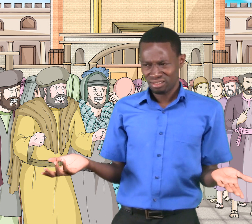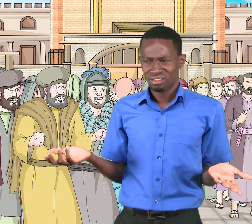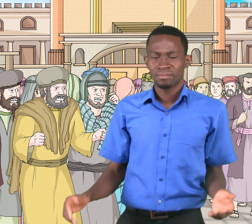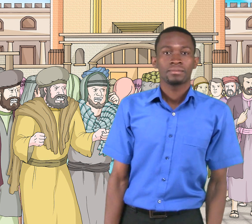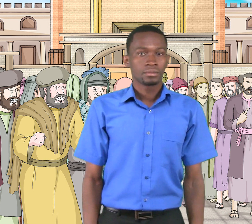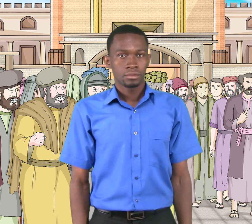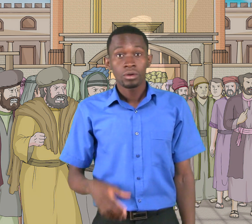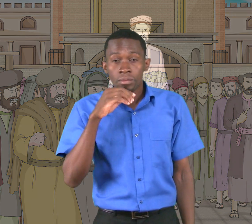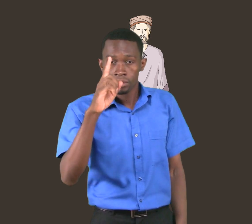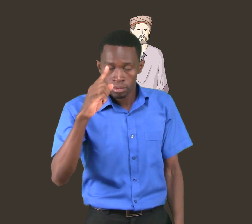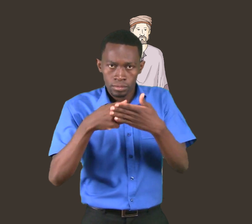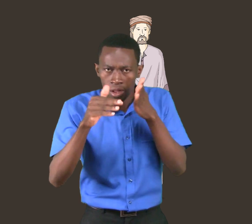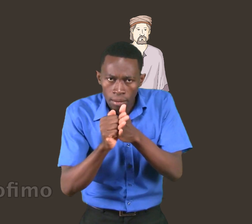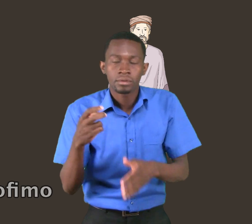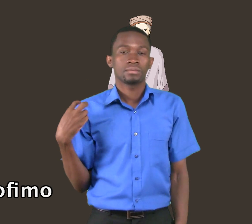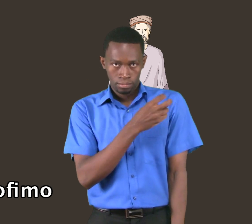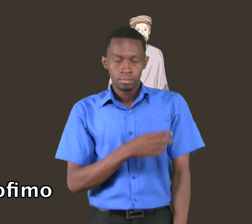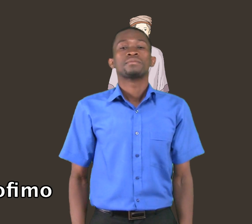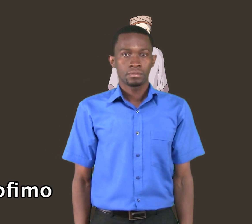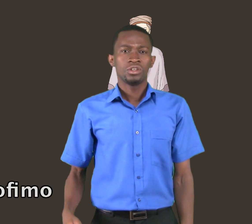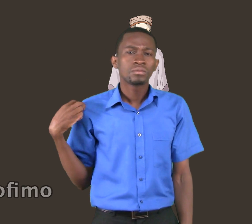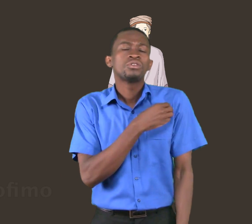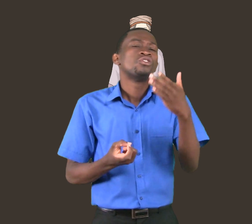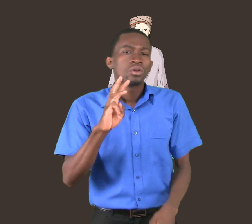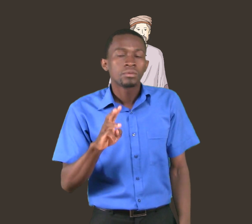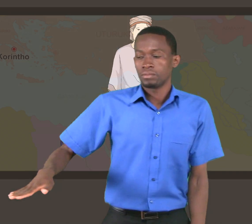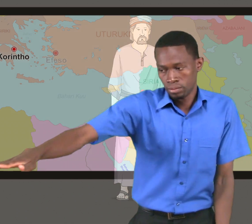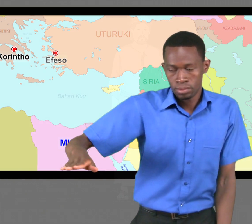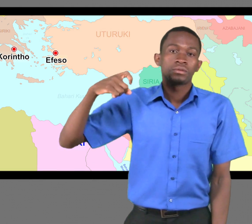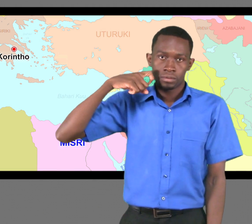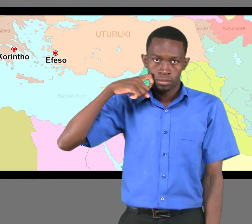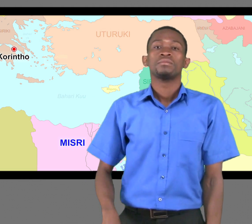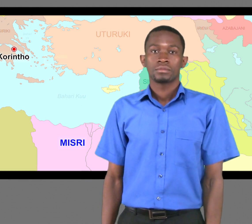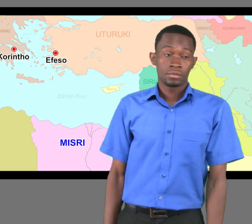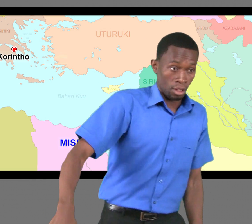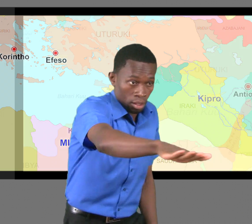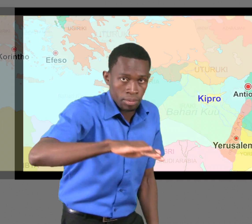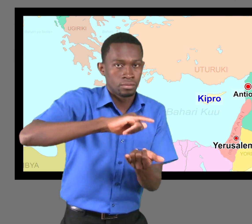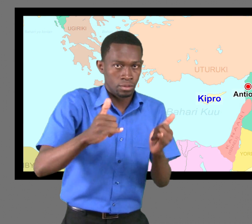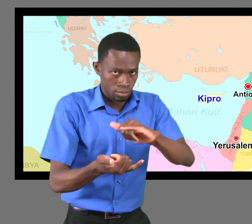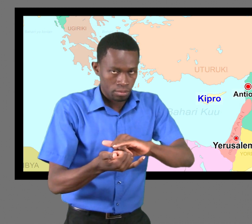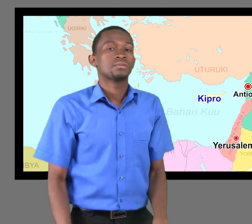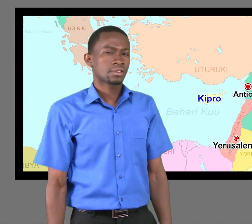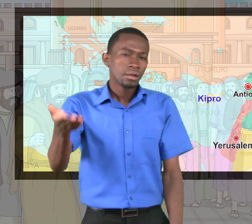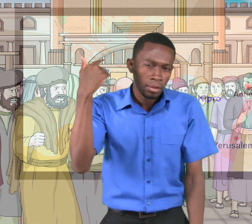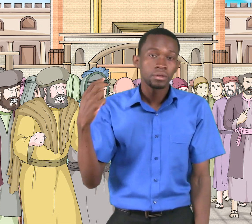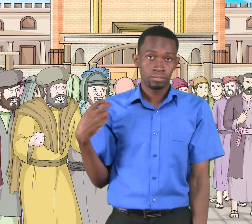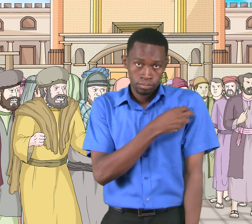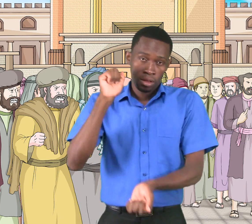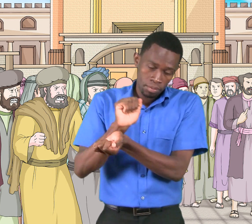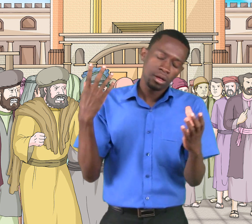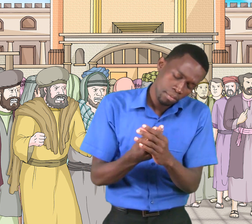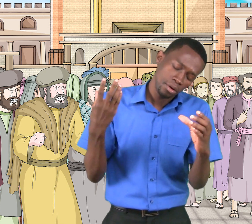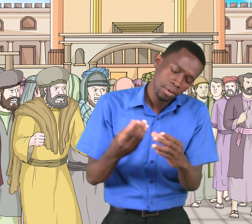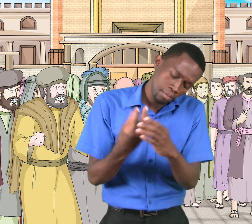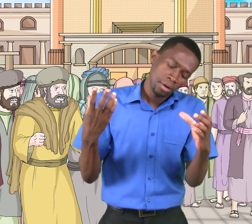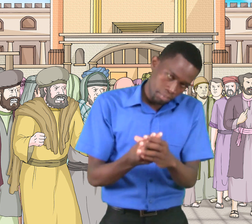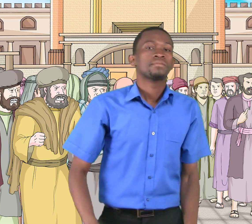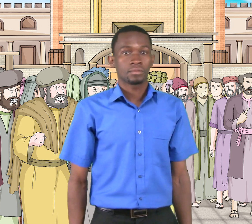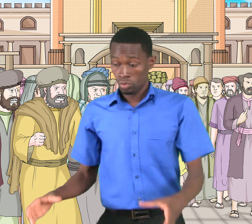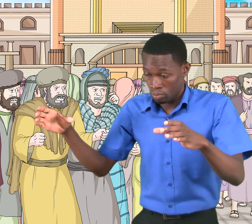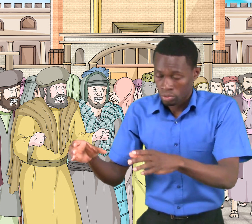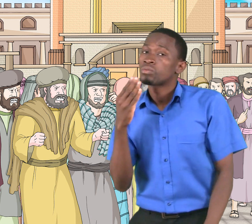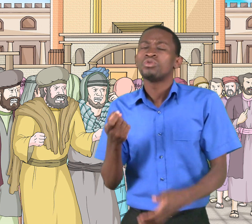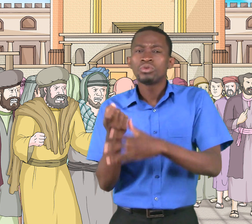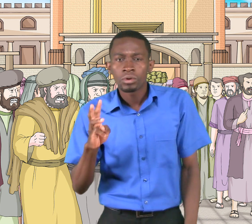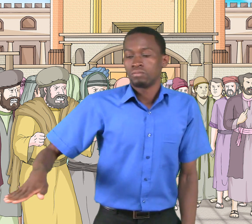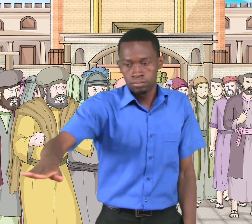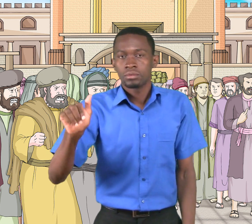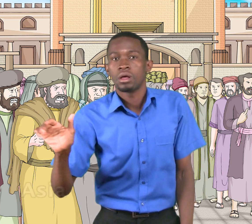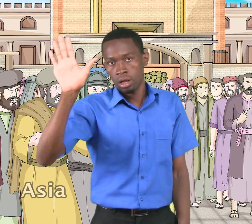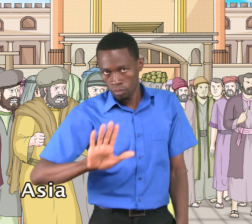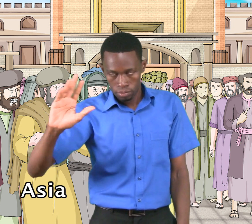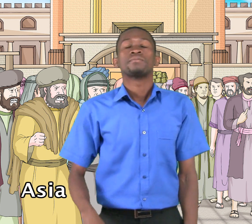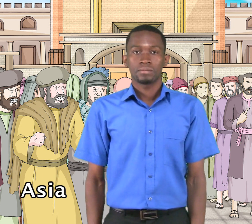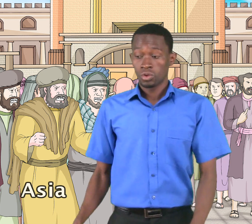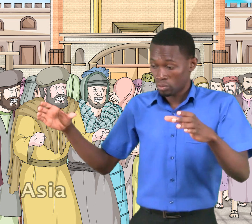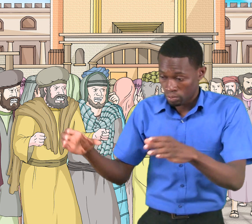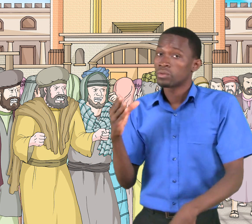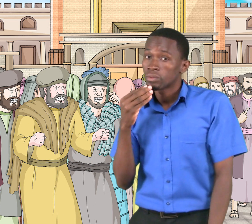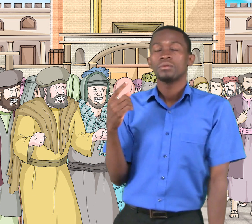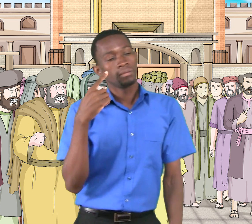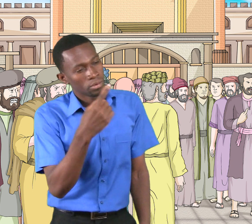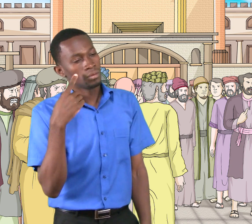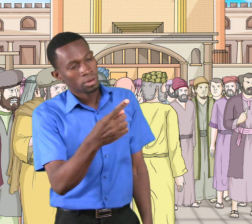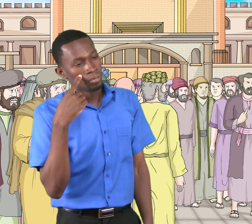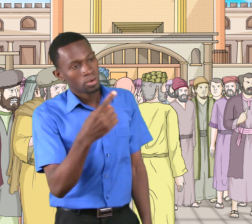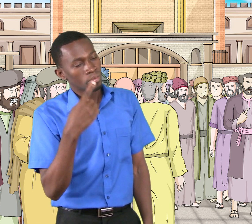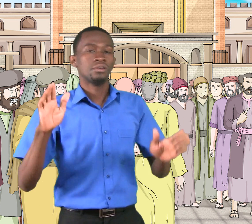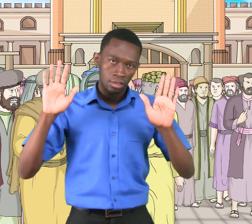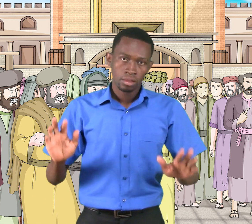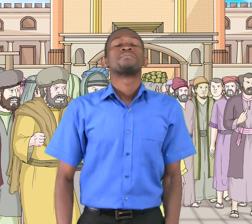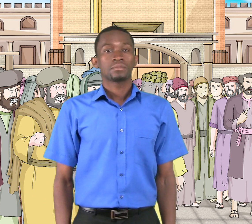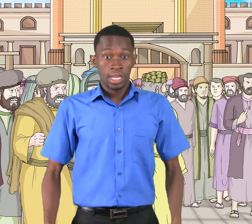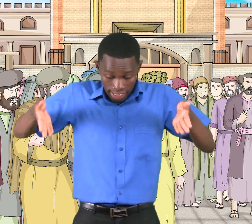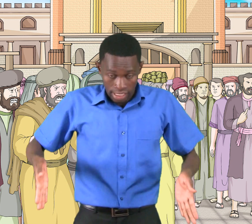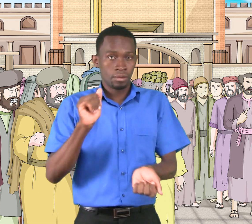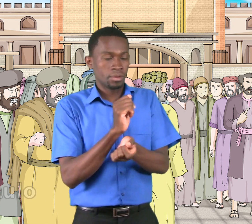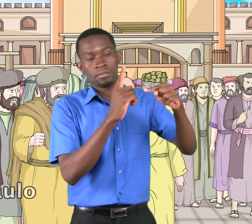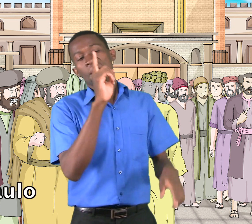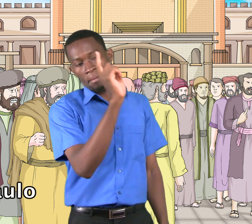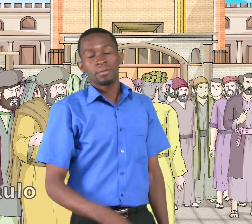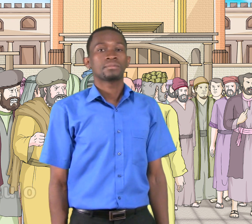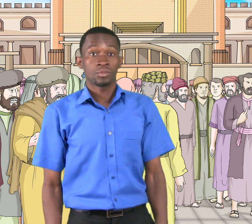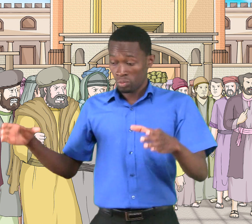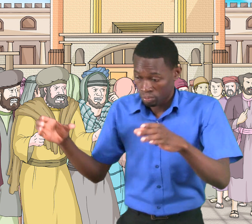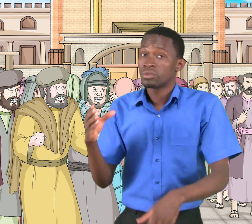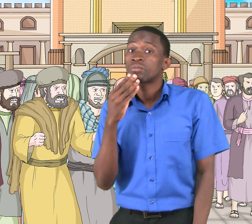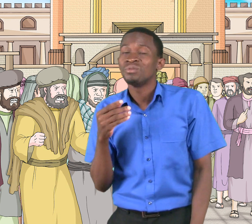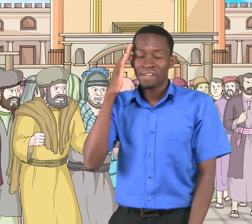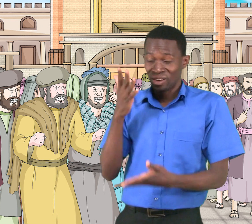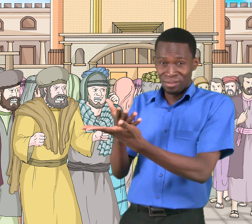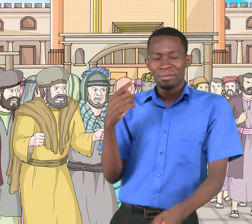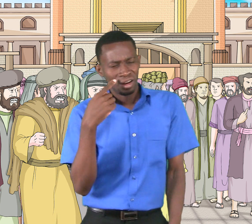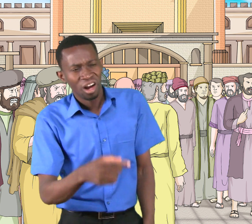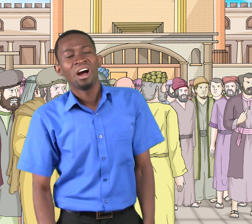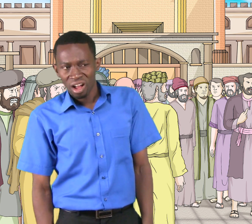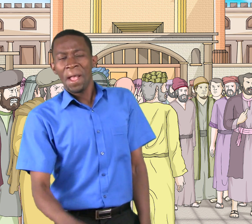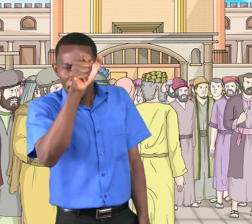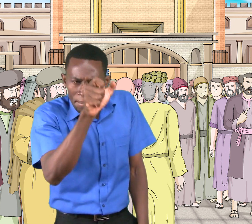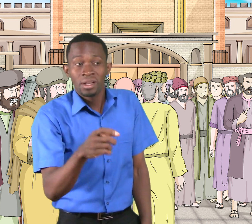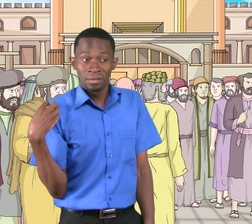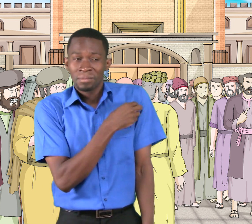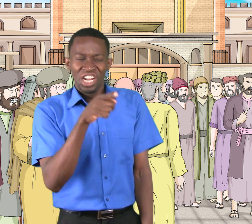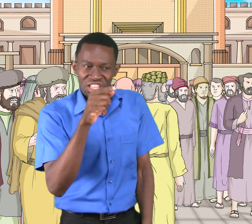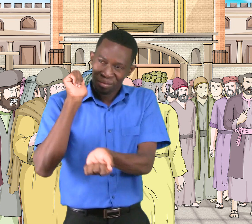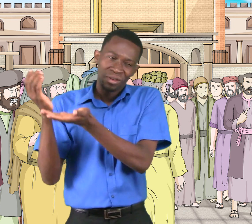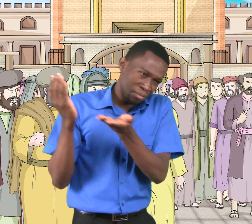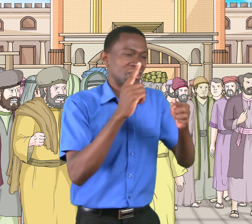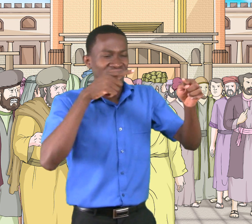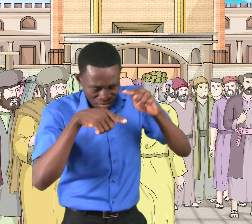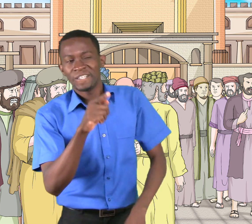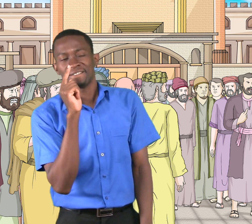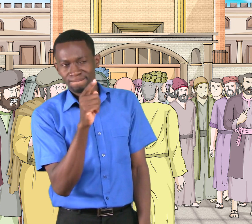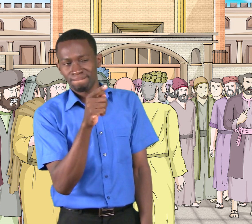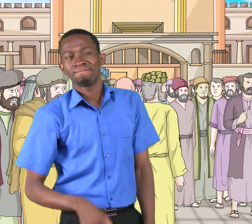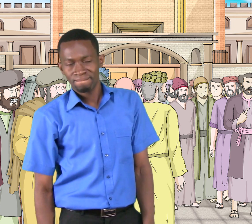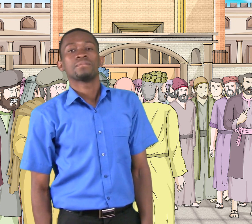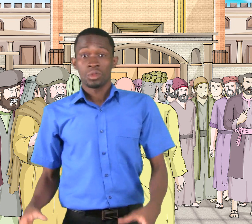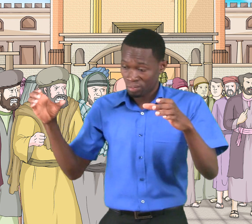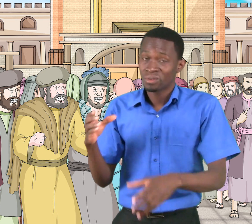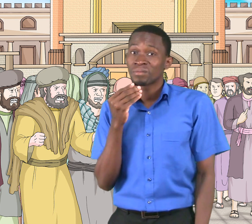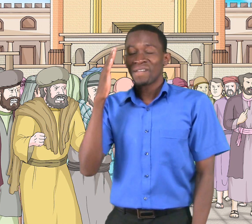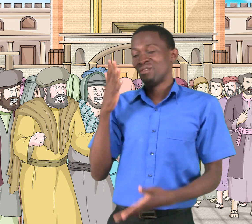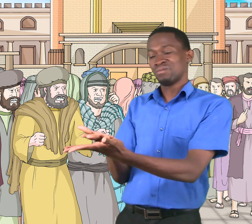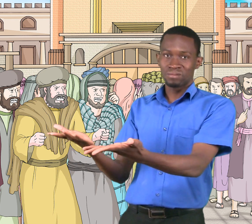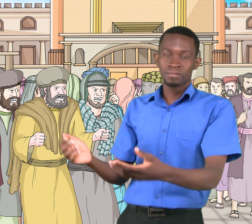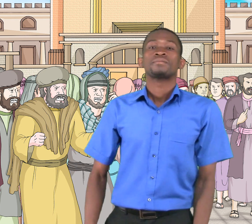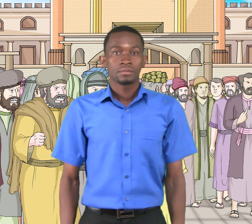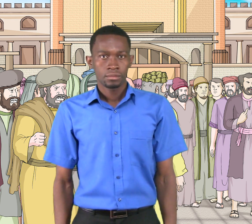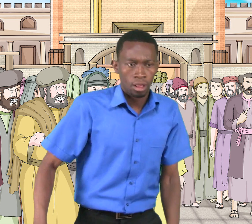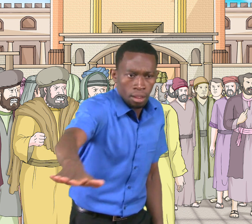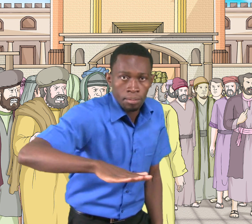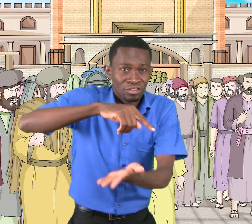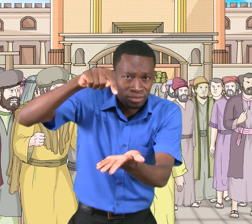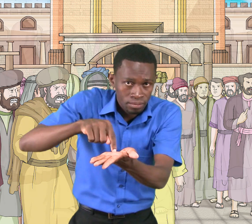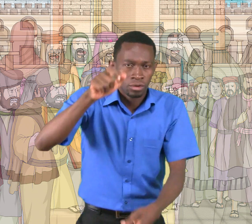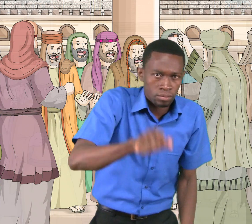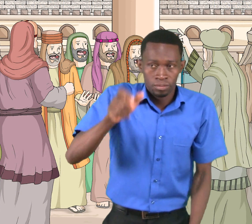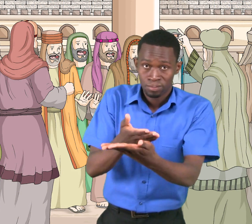For they had previously seen Trophimus the Ephesian with him in the city, and they assumed that Paul had brought him into the temple.